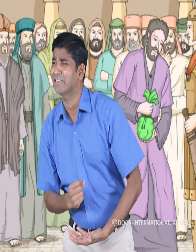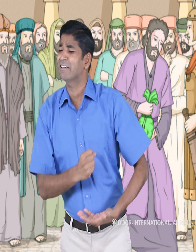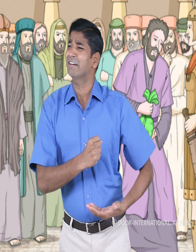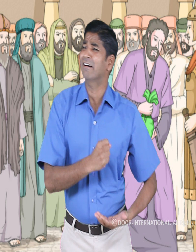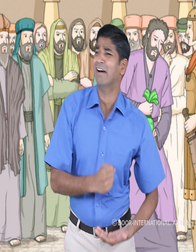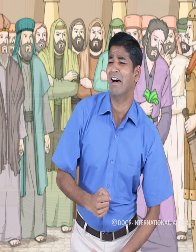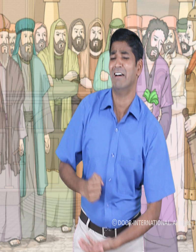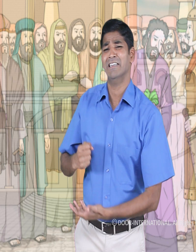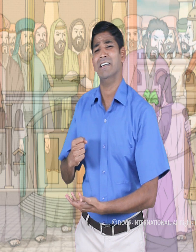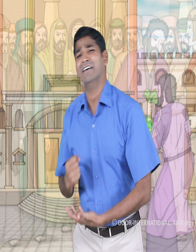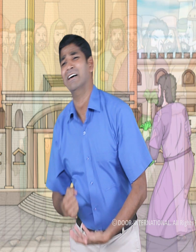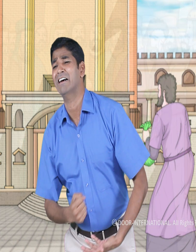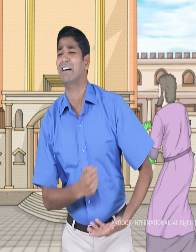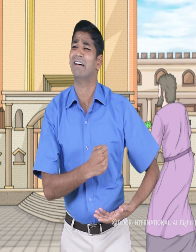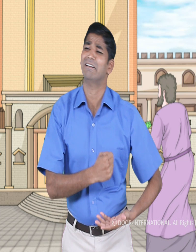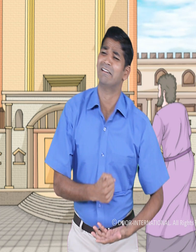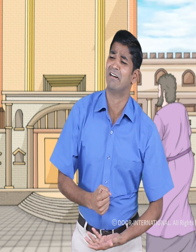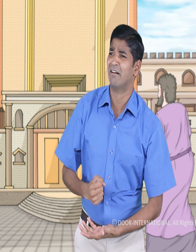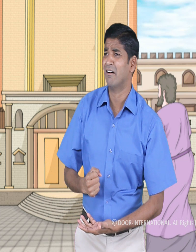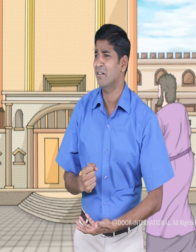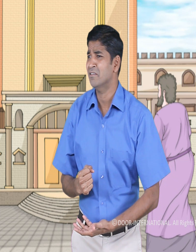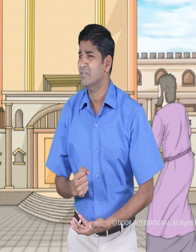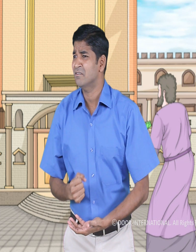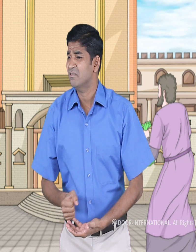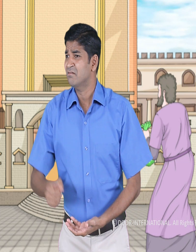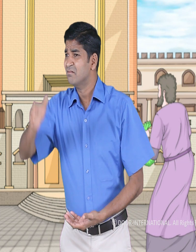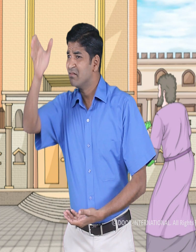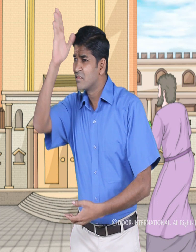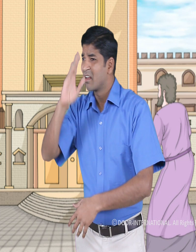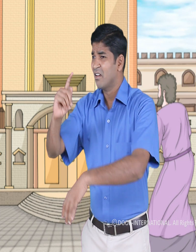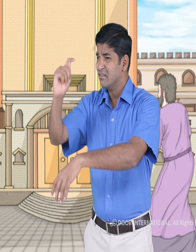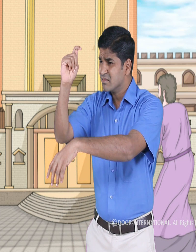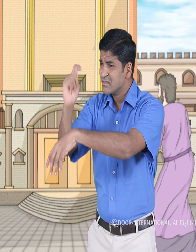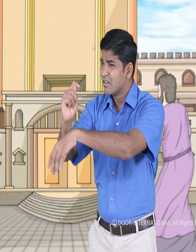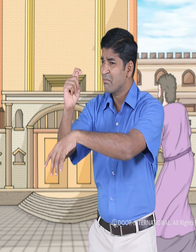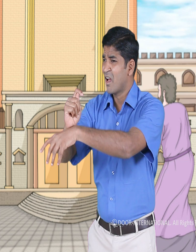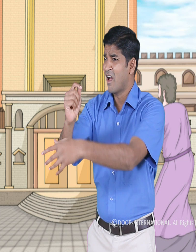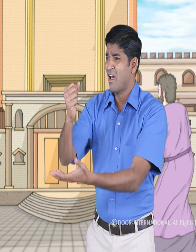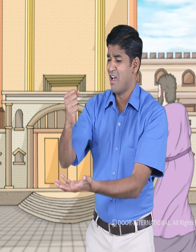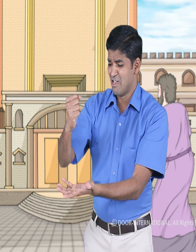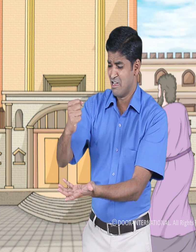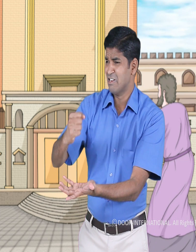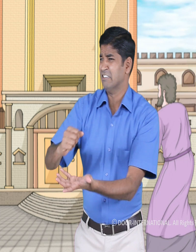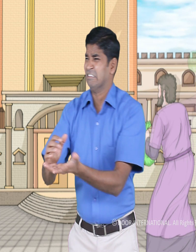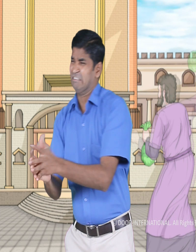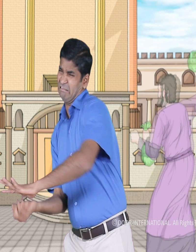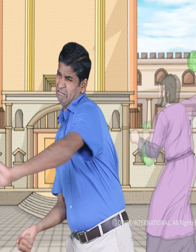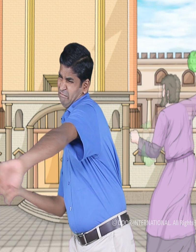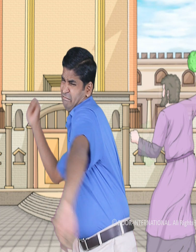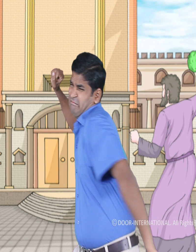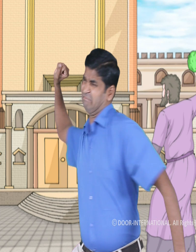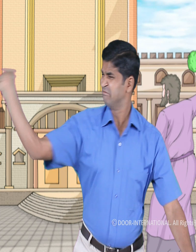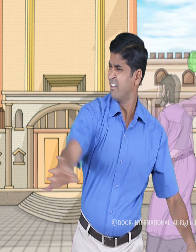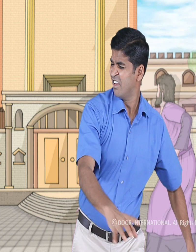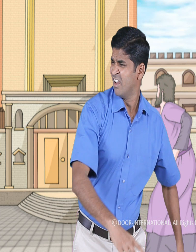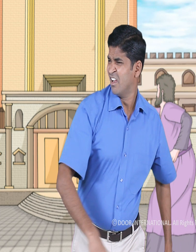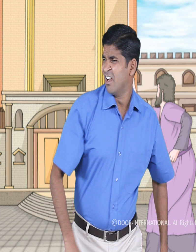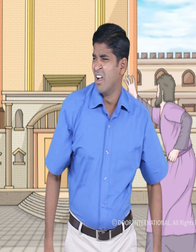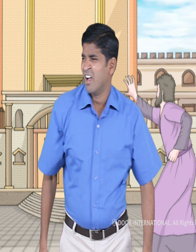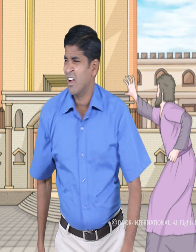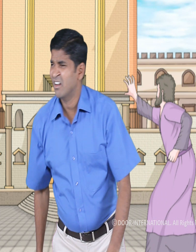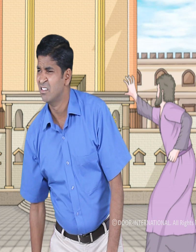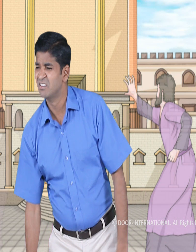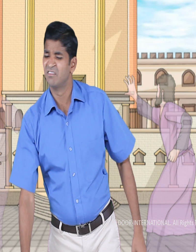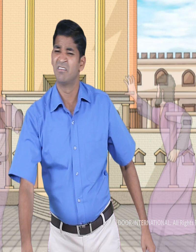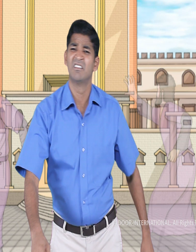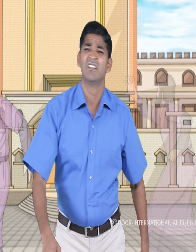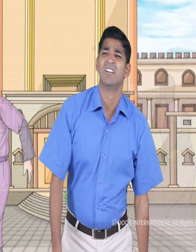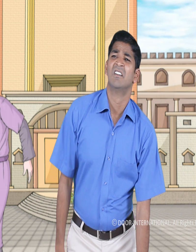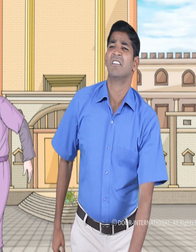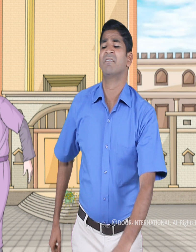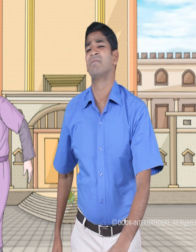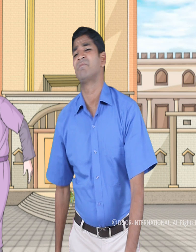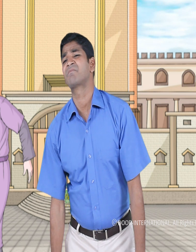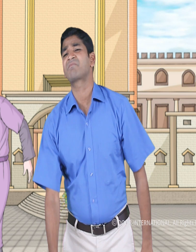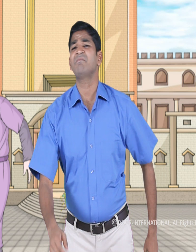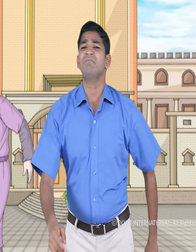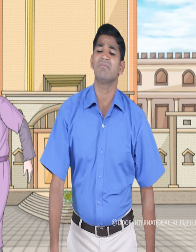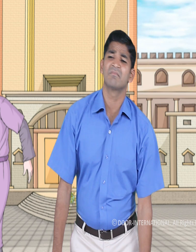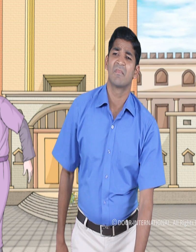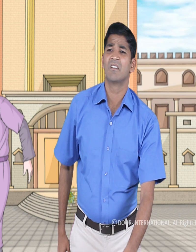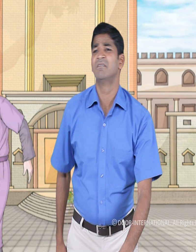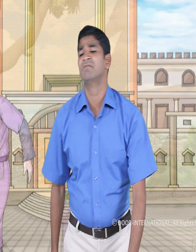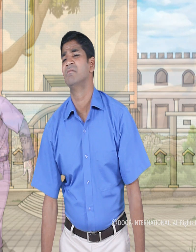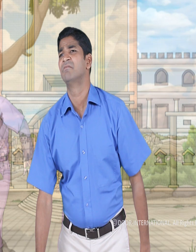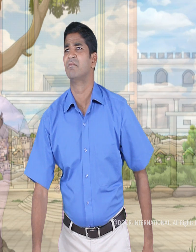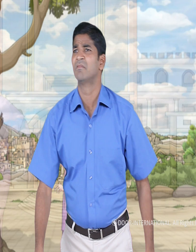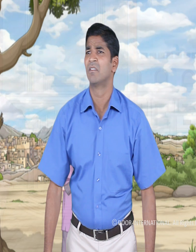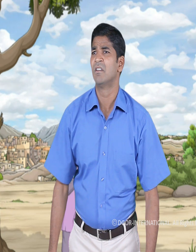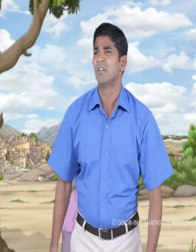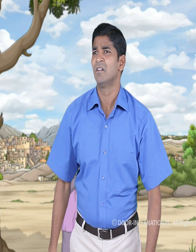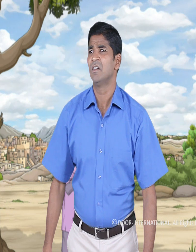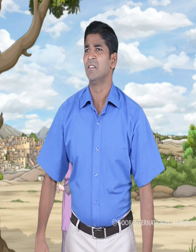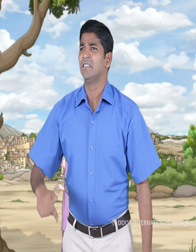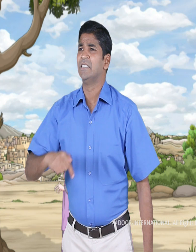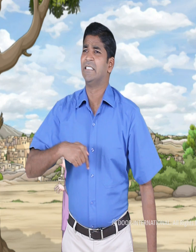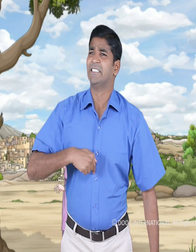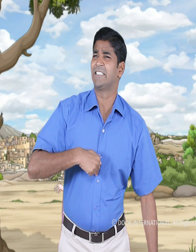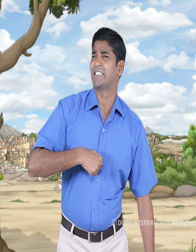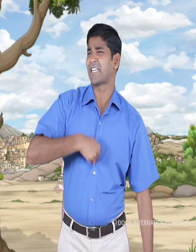So Judas threw the silver into the temple and left.